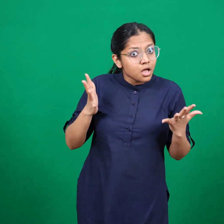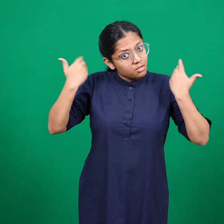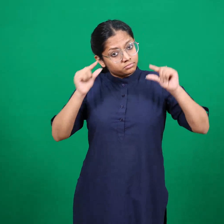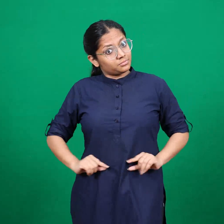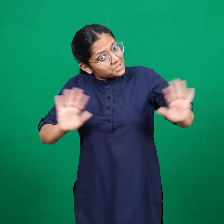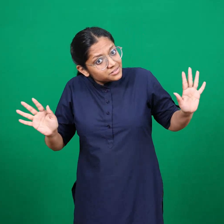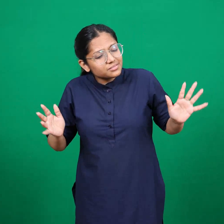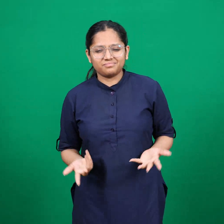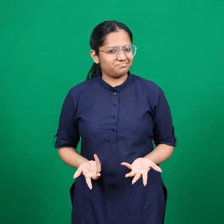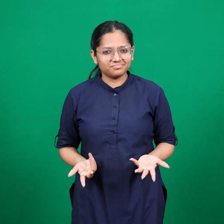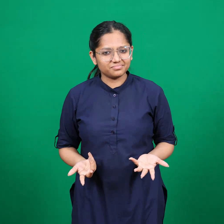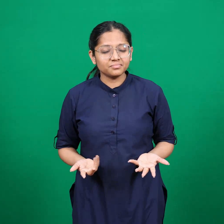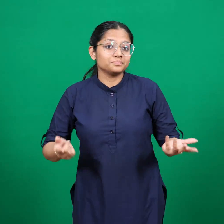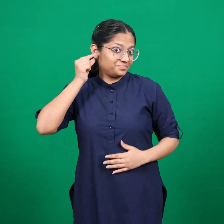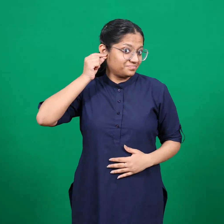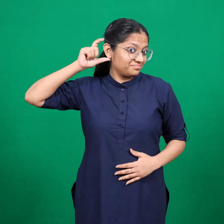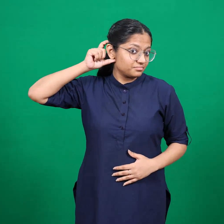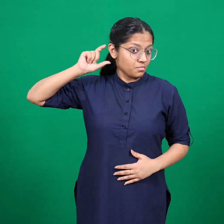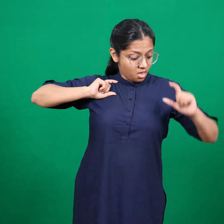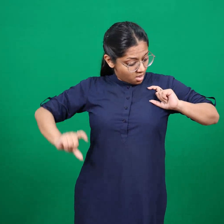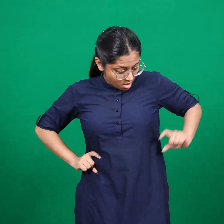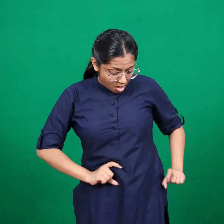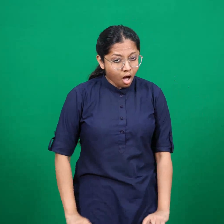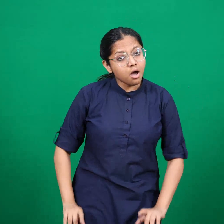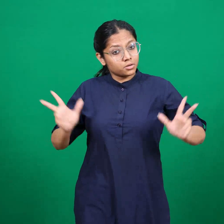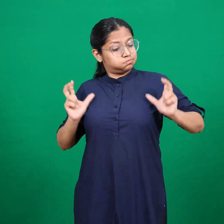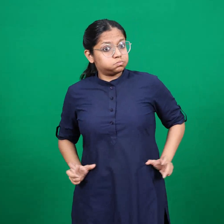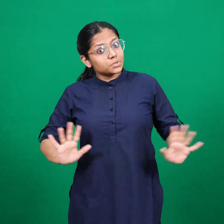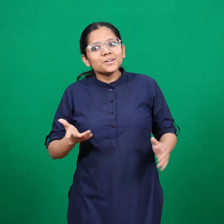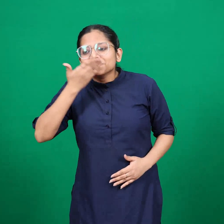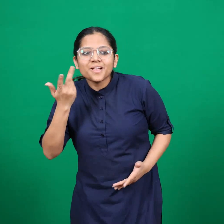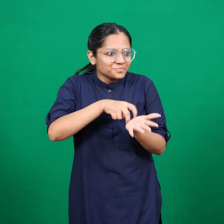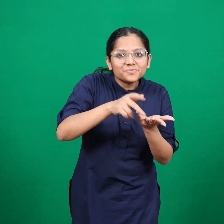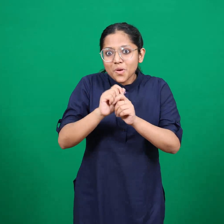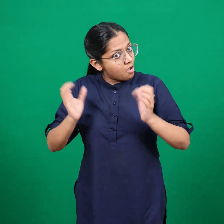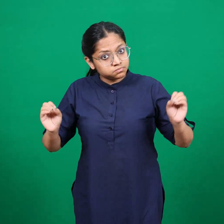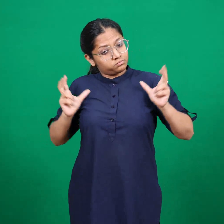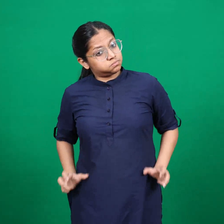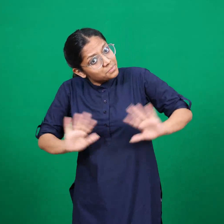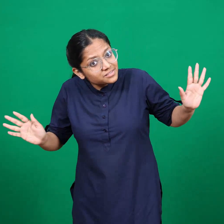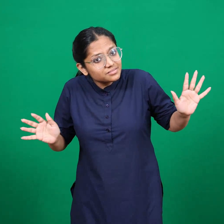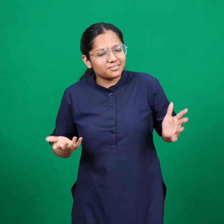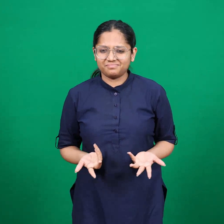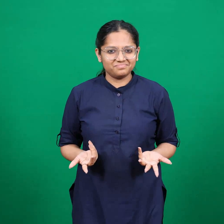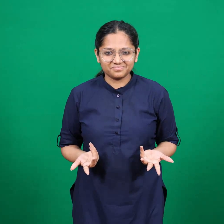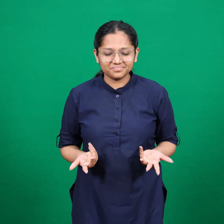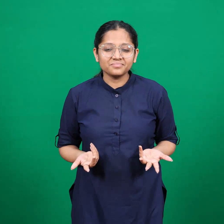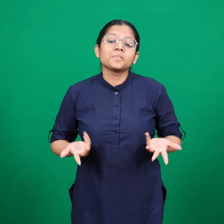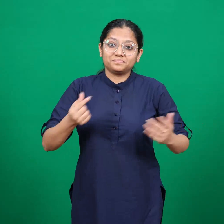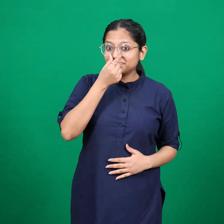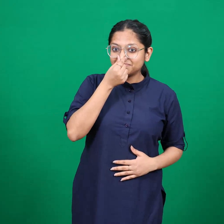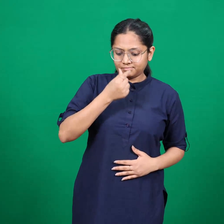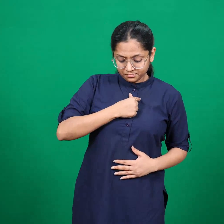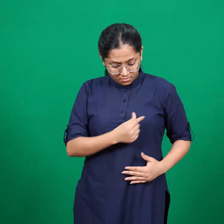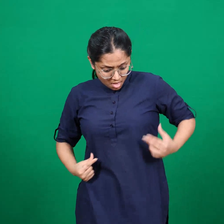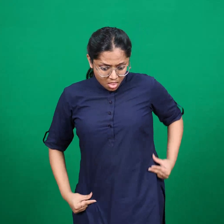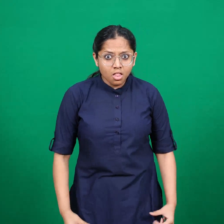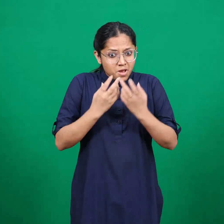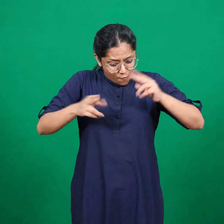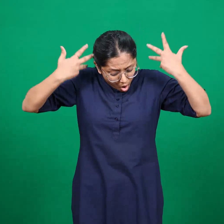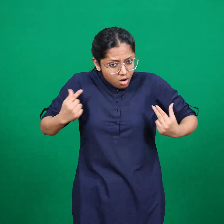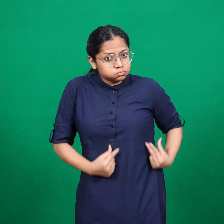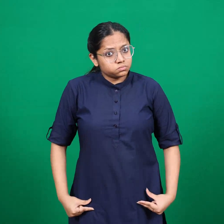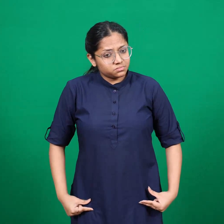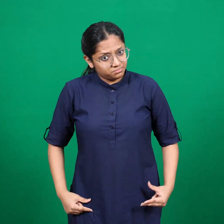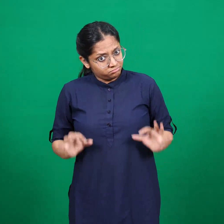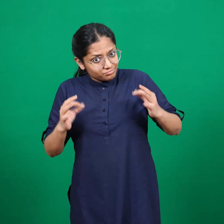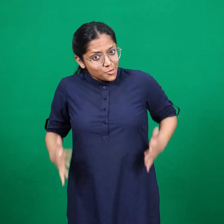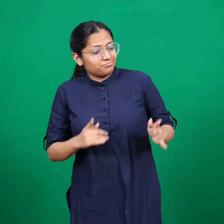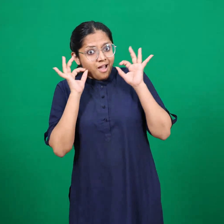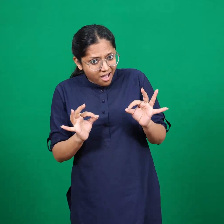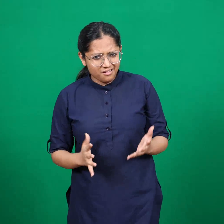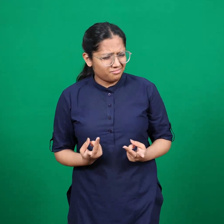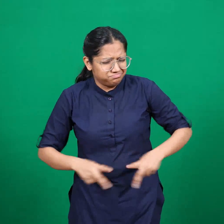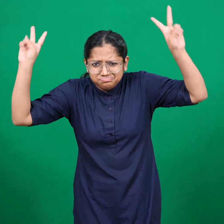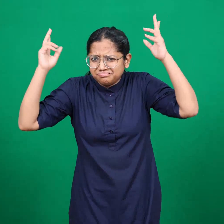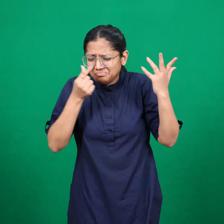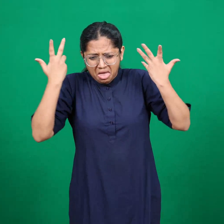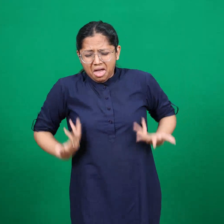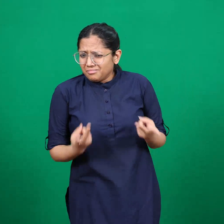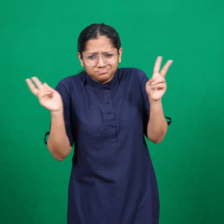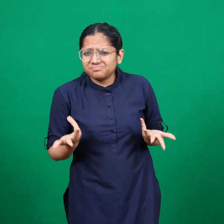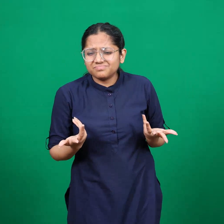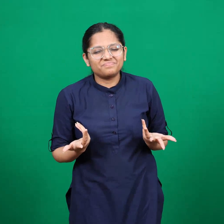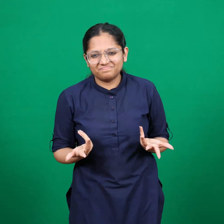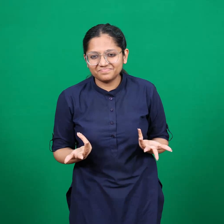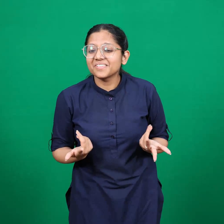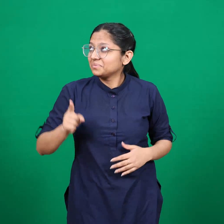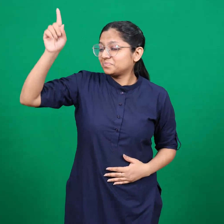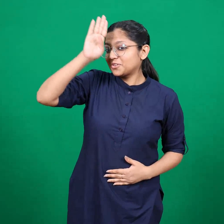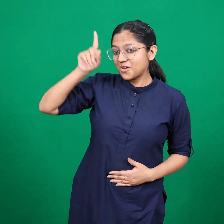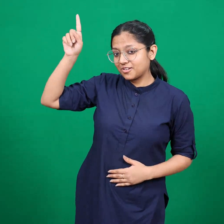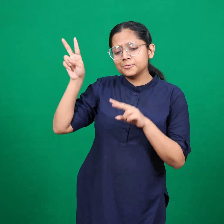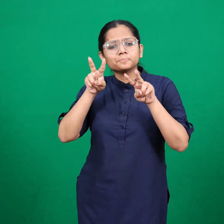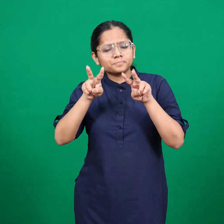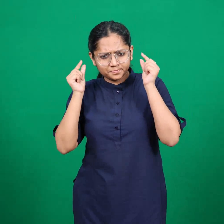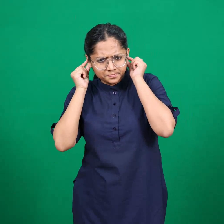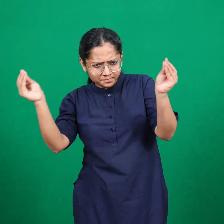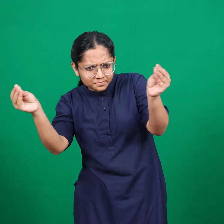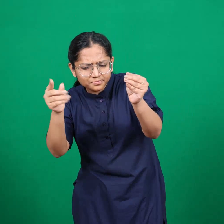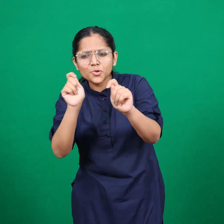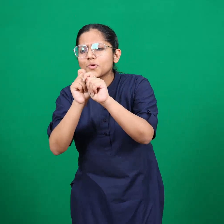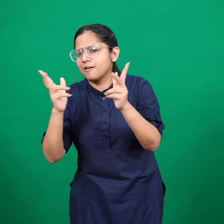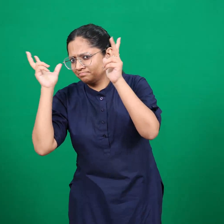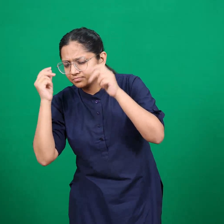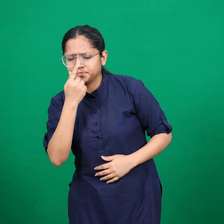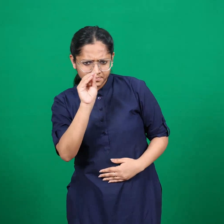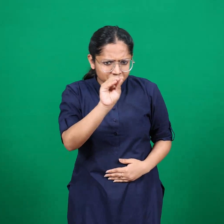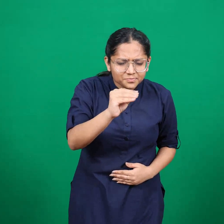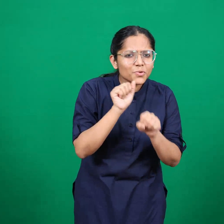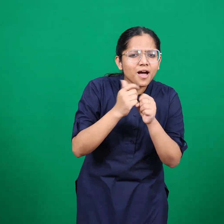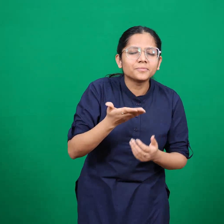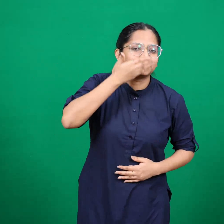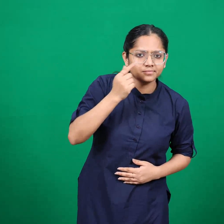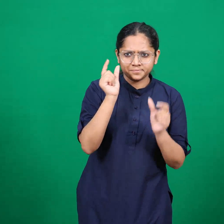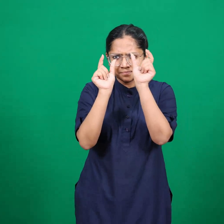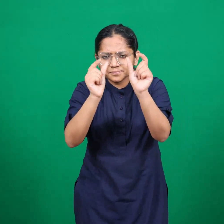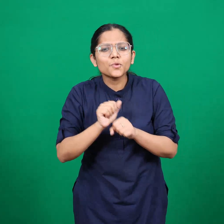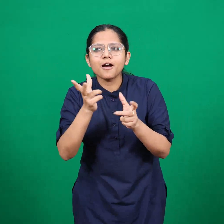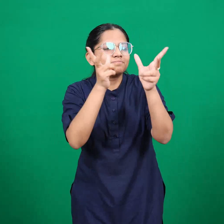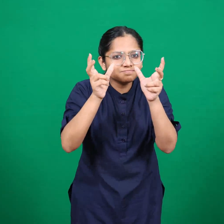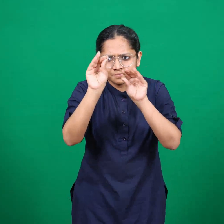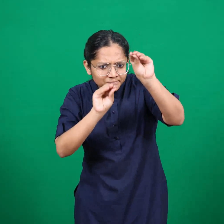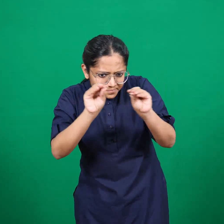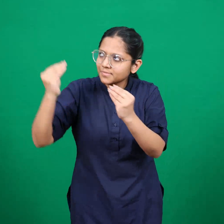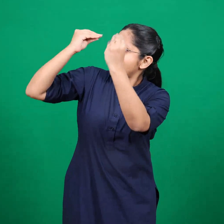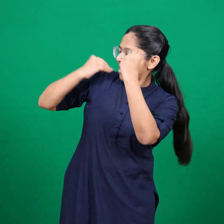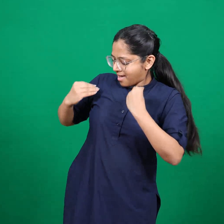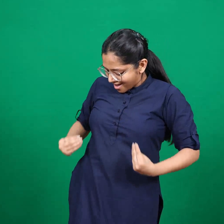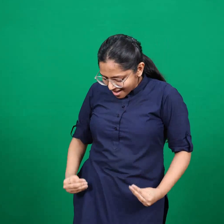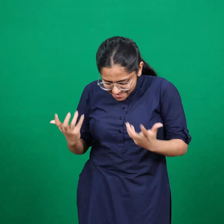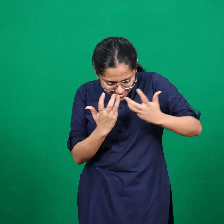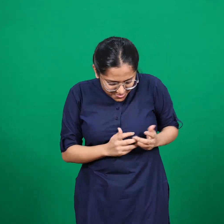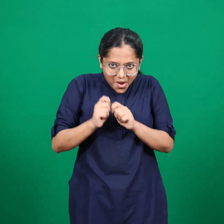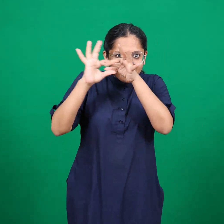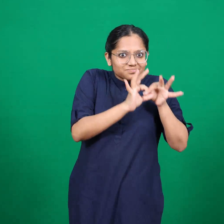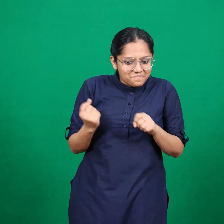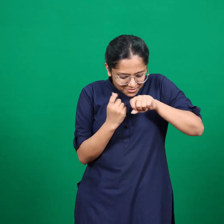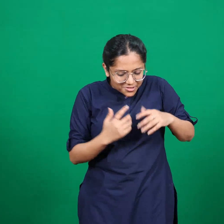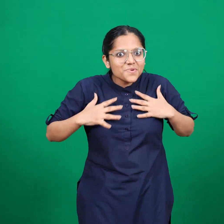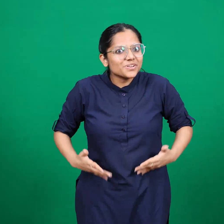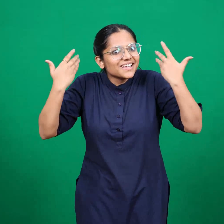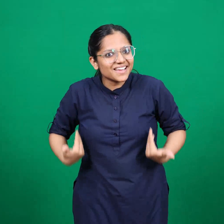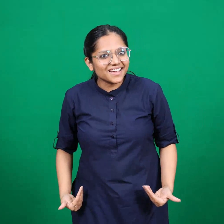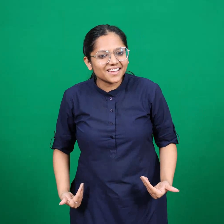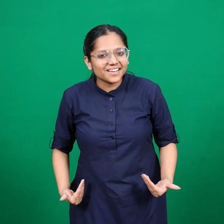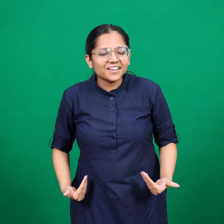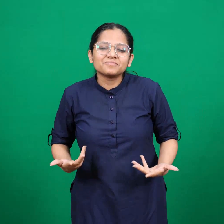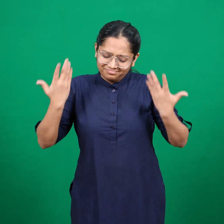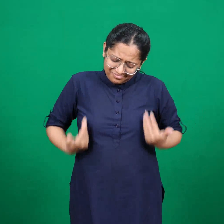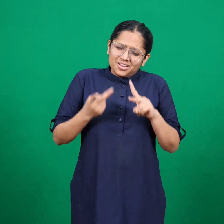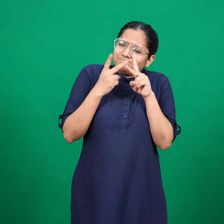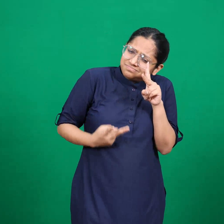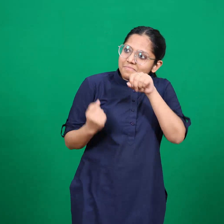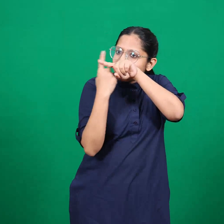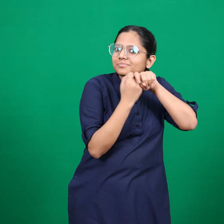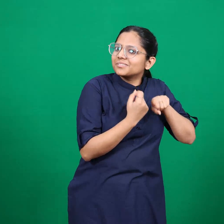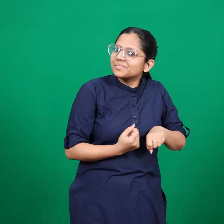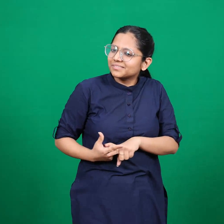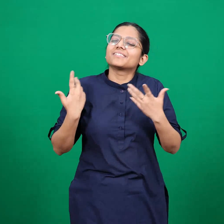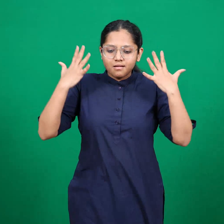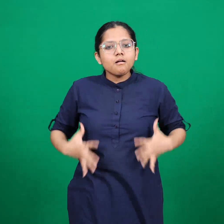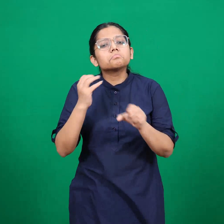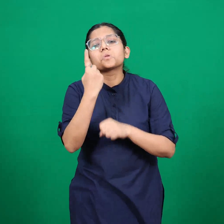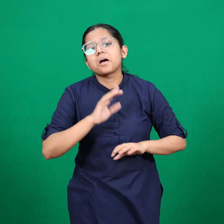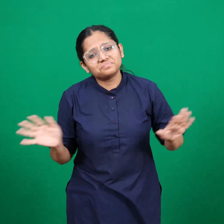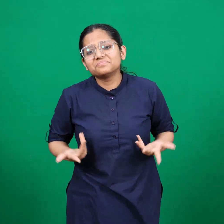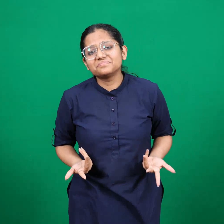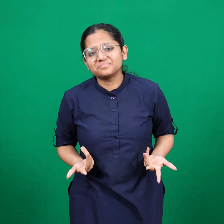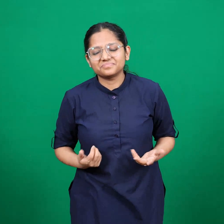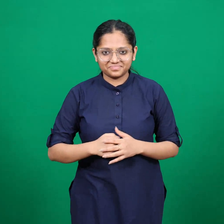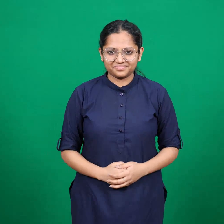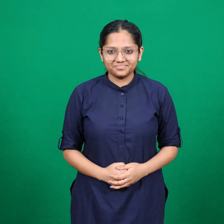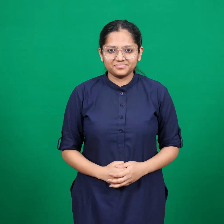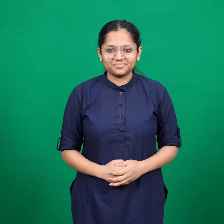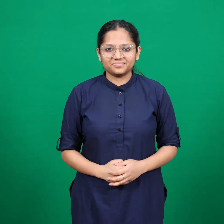If the whole body were an ear, where would the sense of smell be? But in fact, God has arranged the members of the body, every one of them, according to His design. If they were all one part, where would the body be?